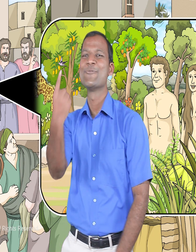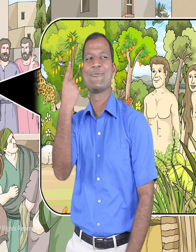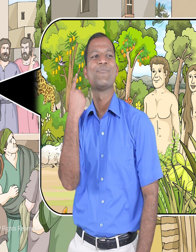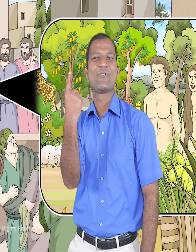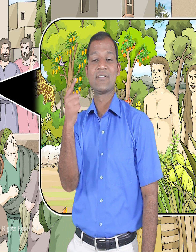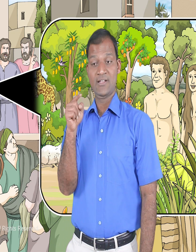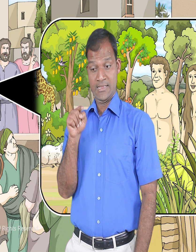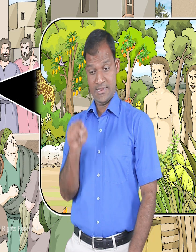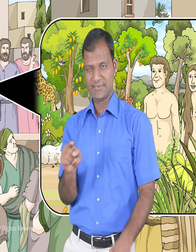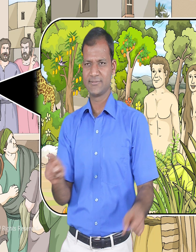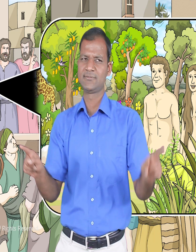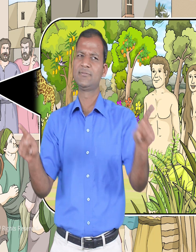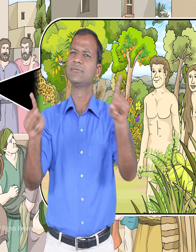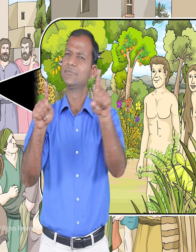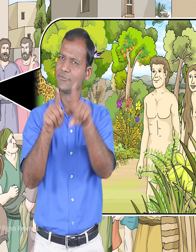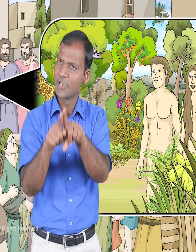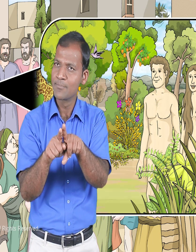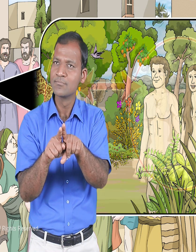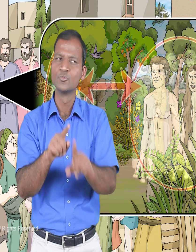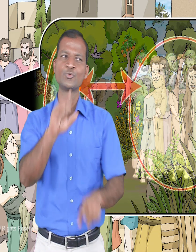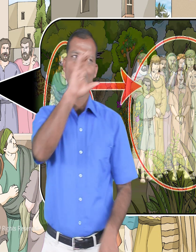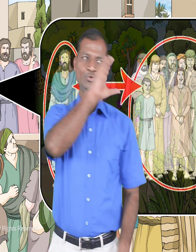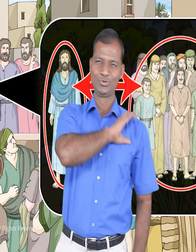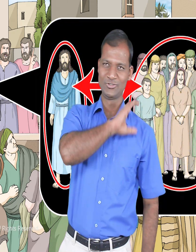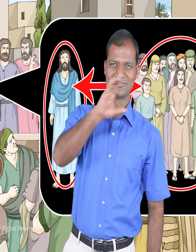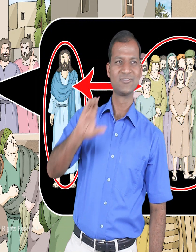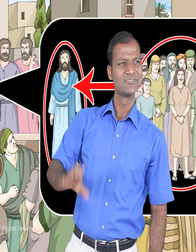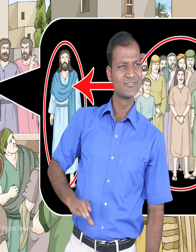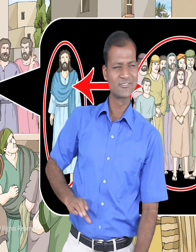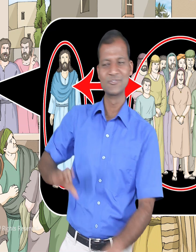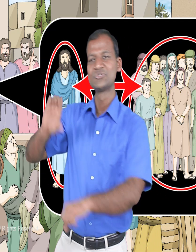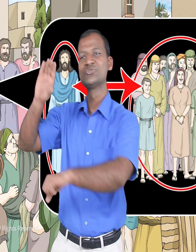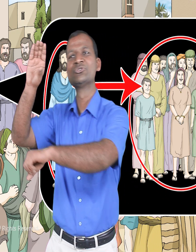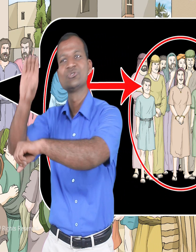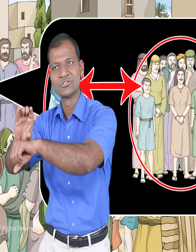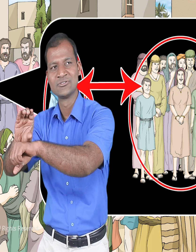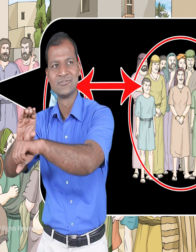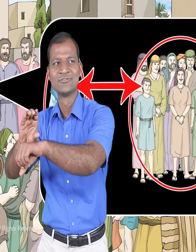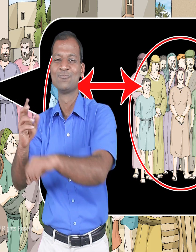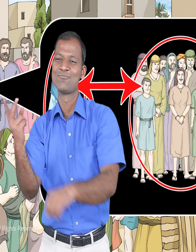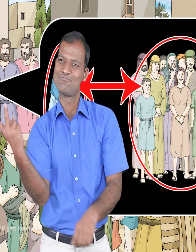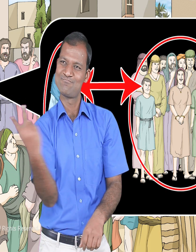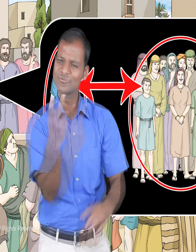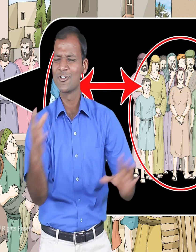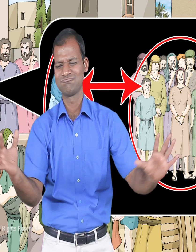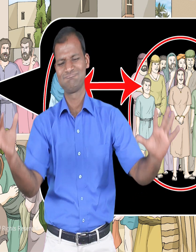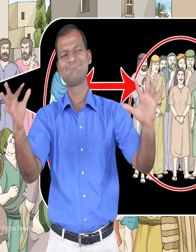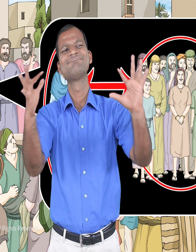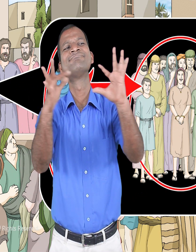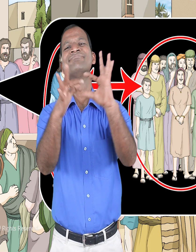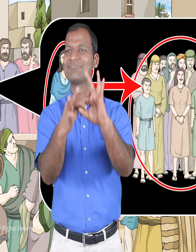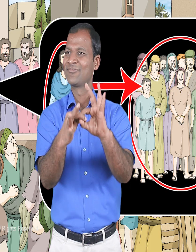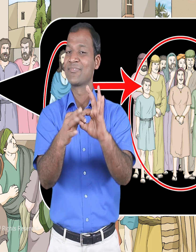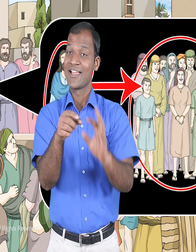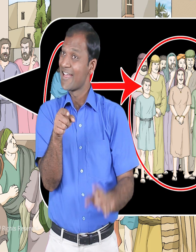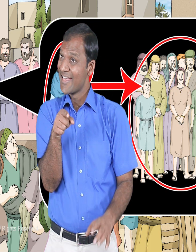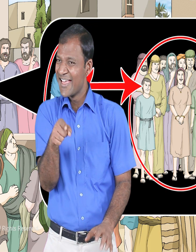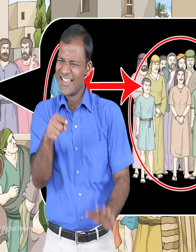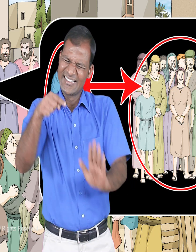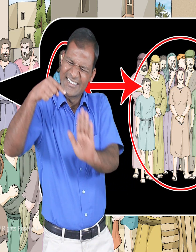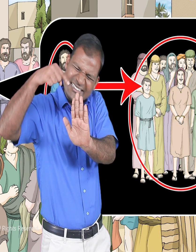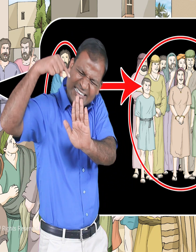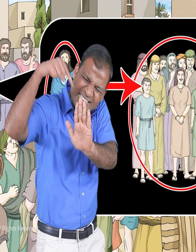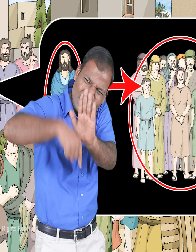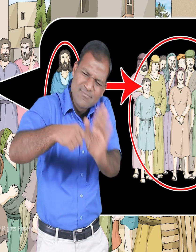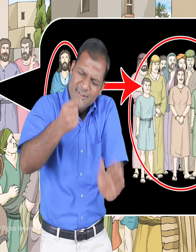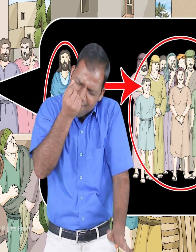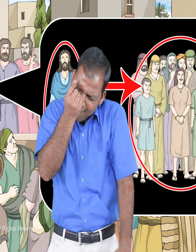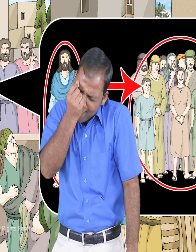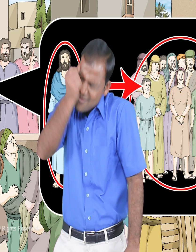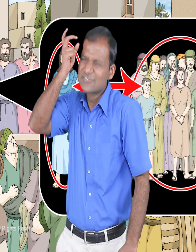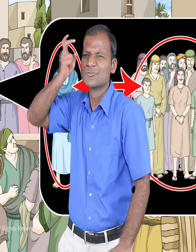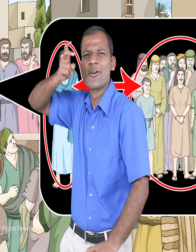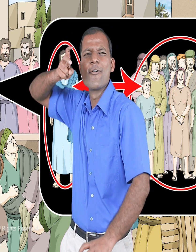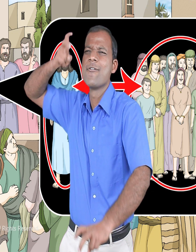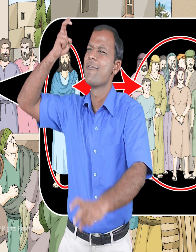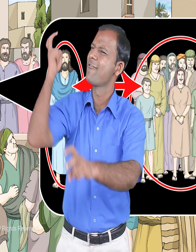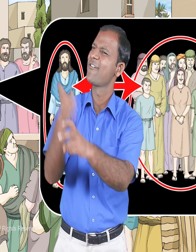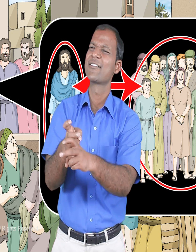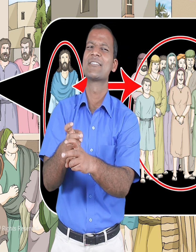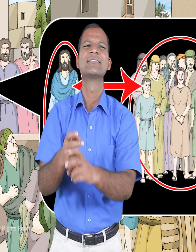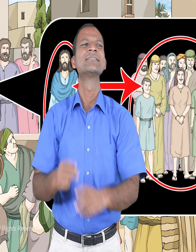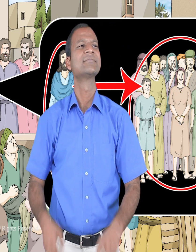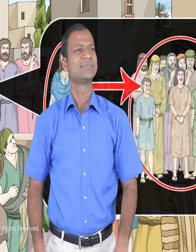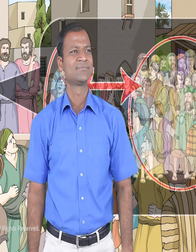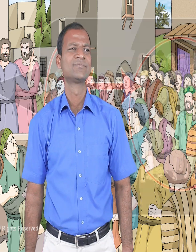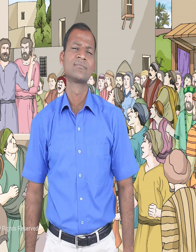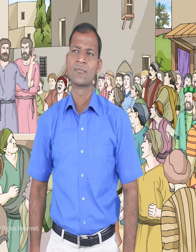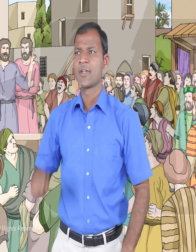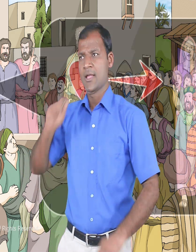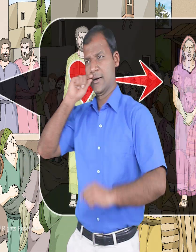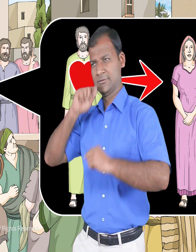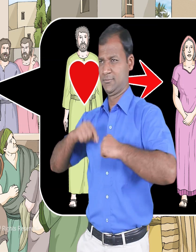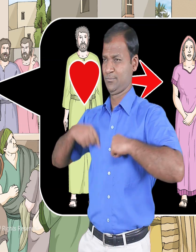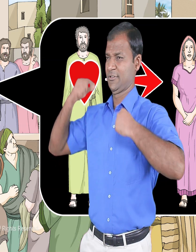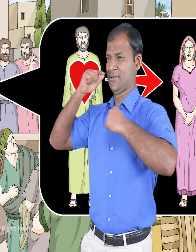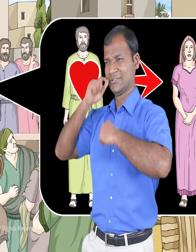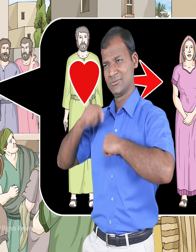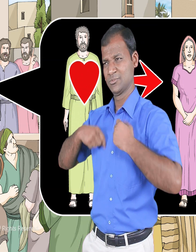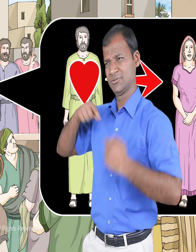This mystery is profound, but I am speaking about Christ and the church.